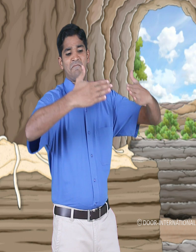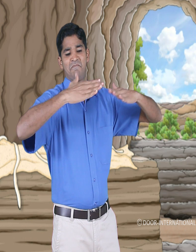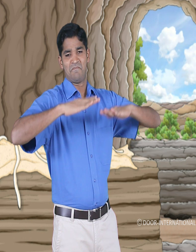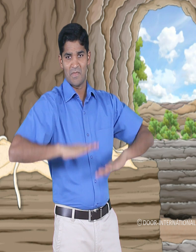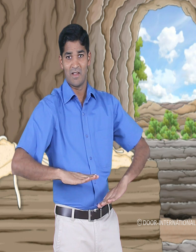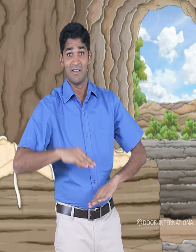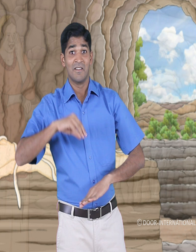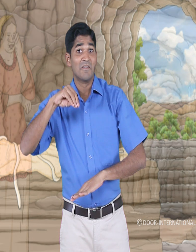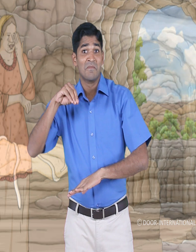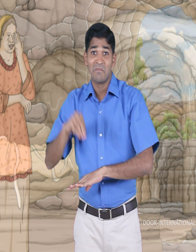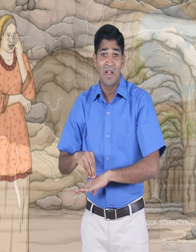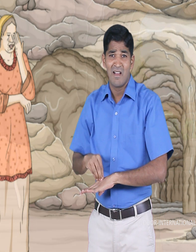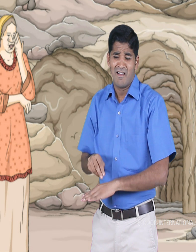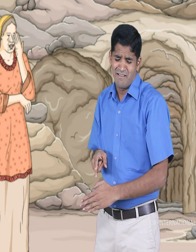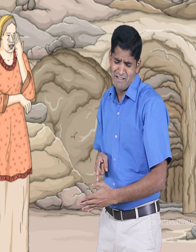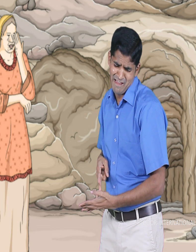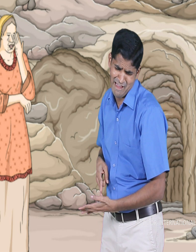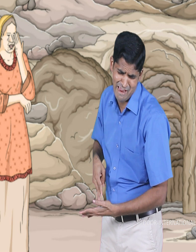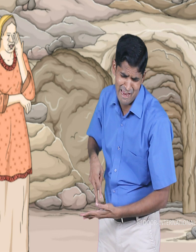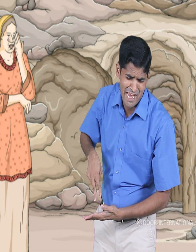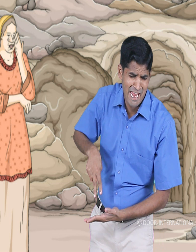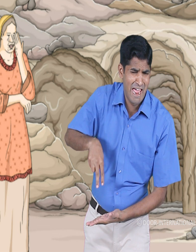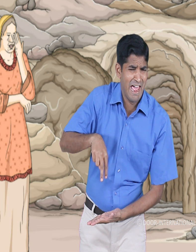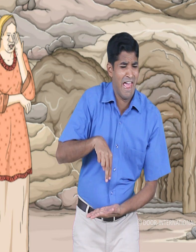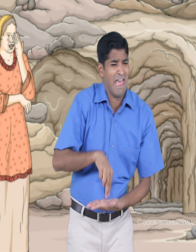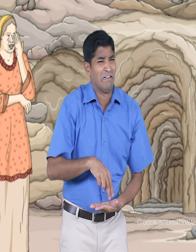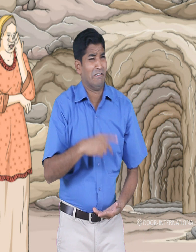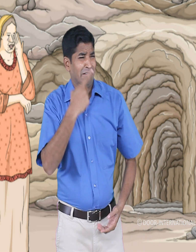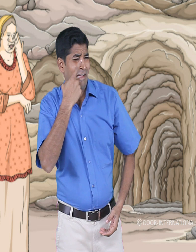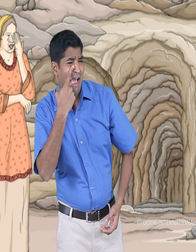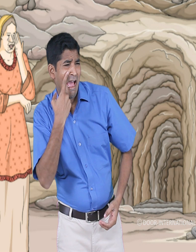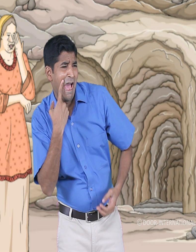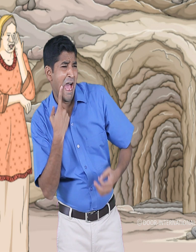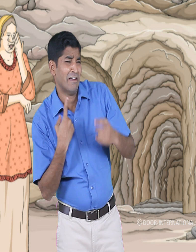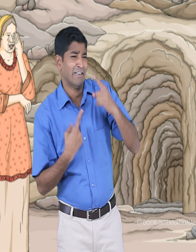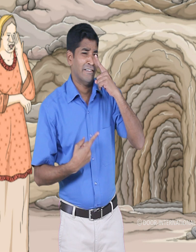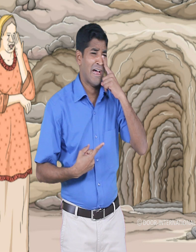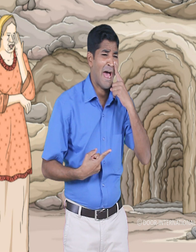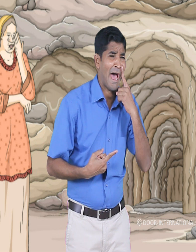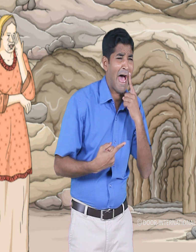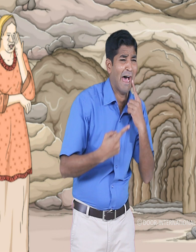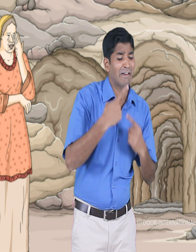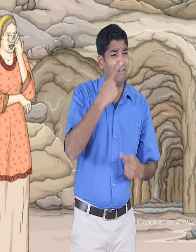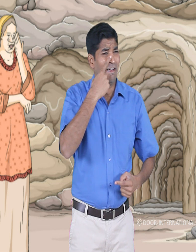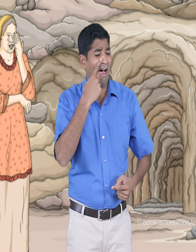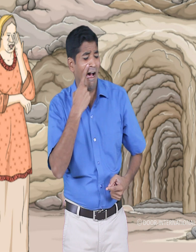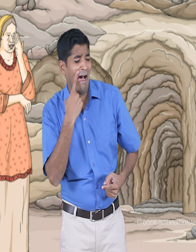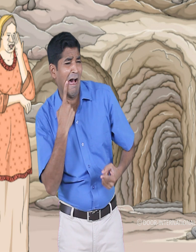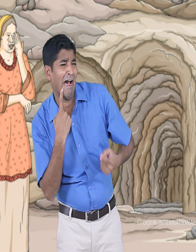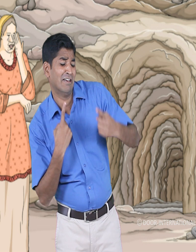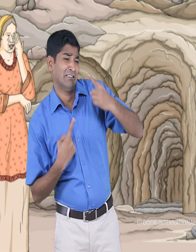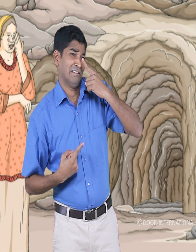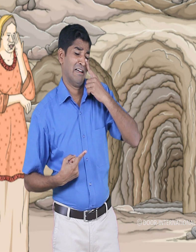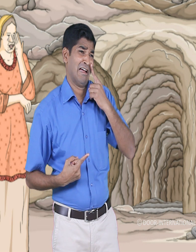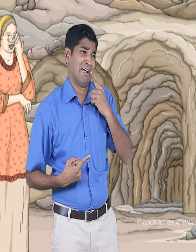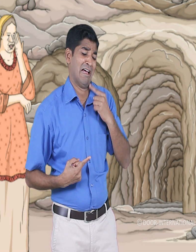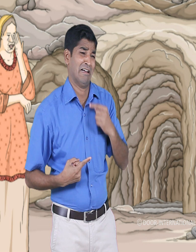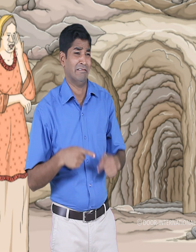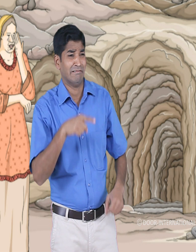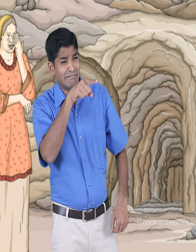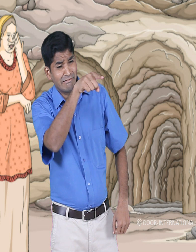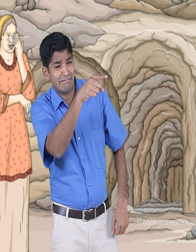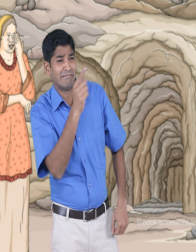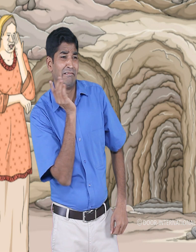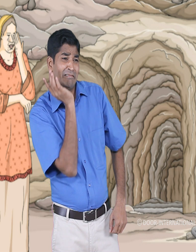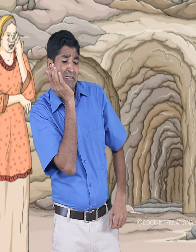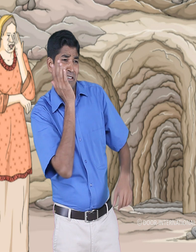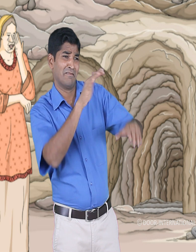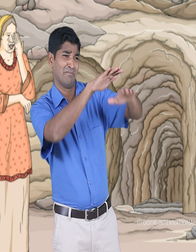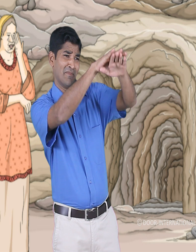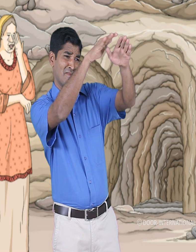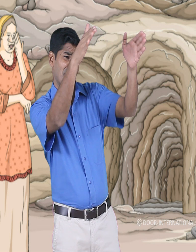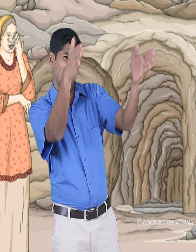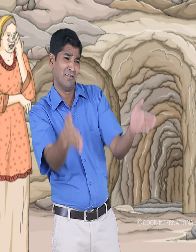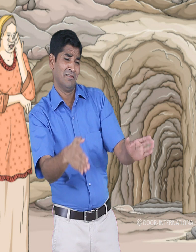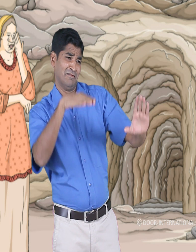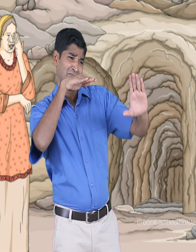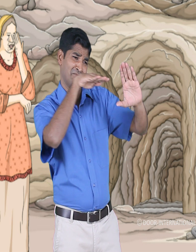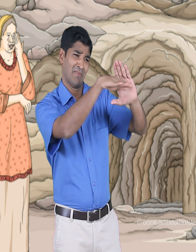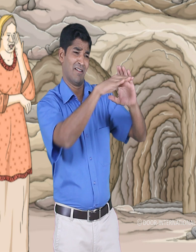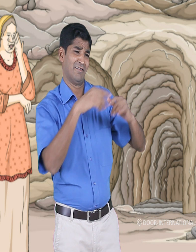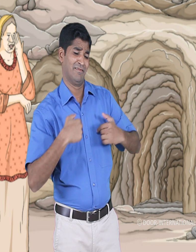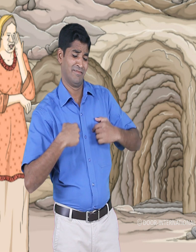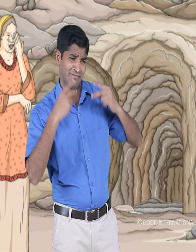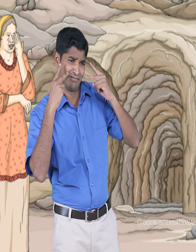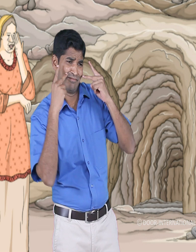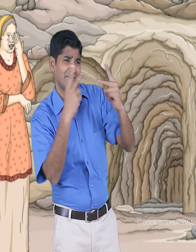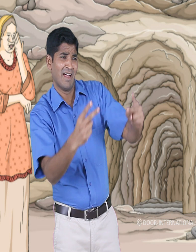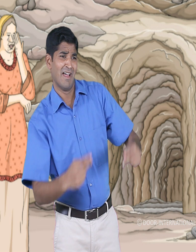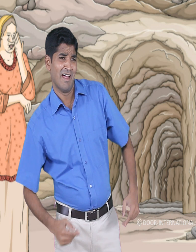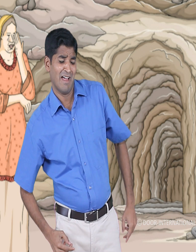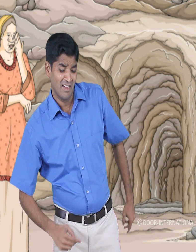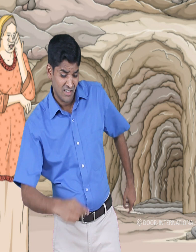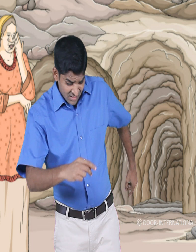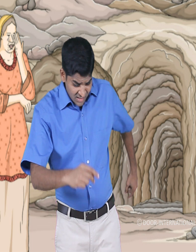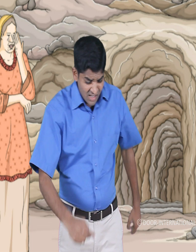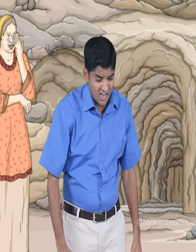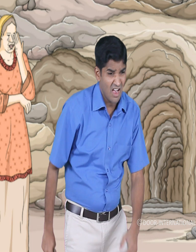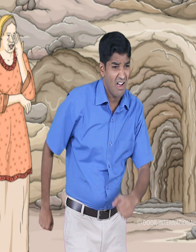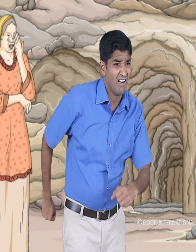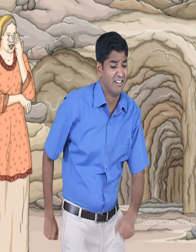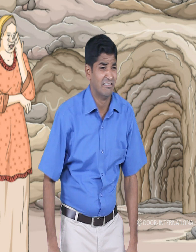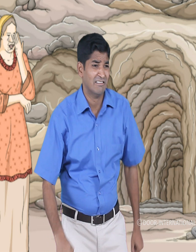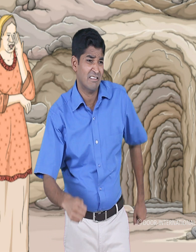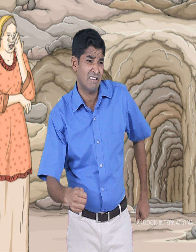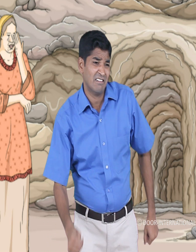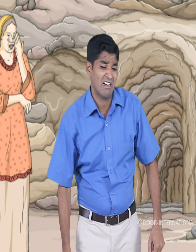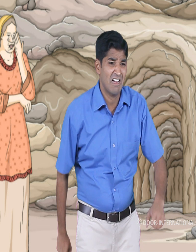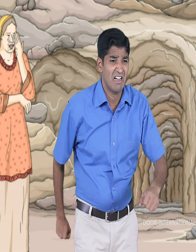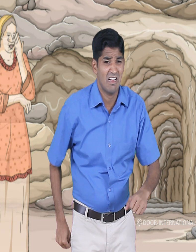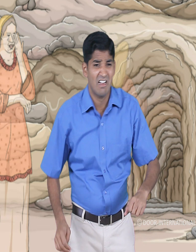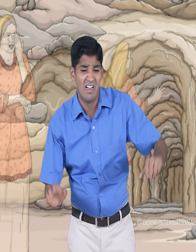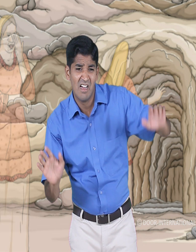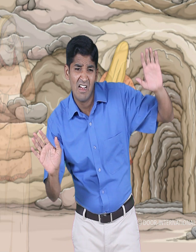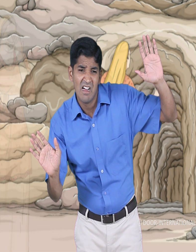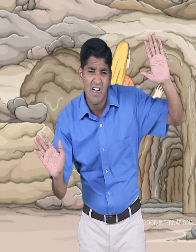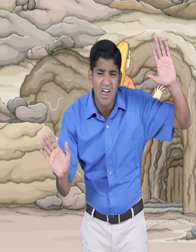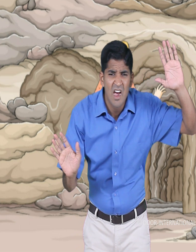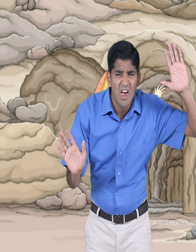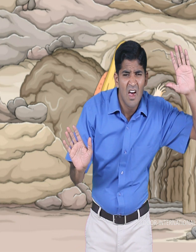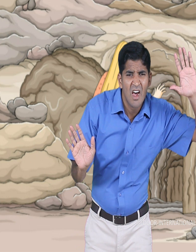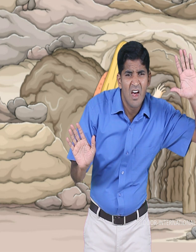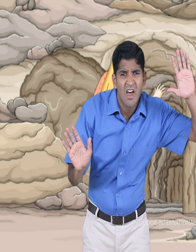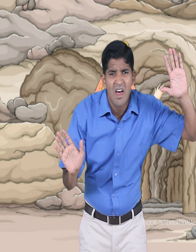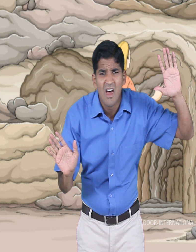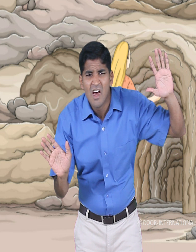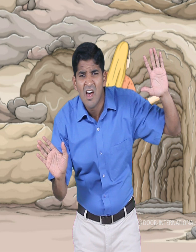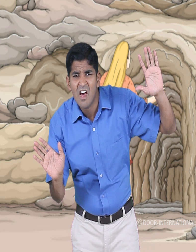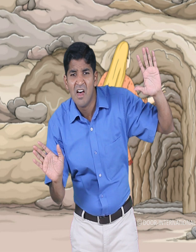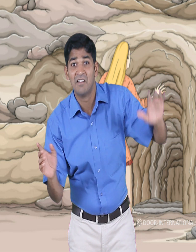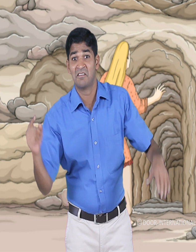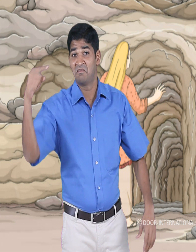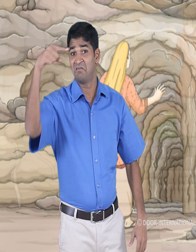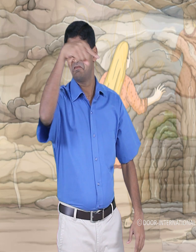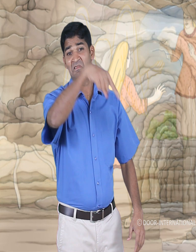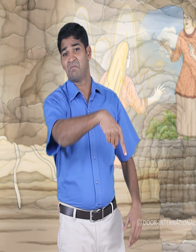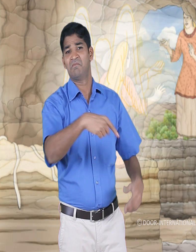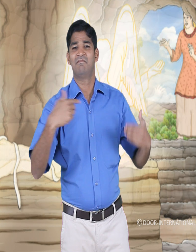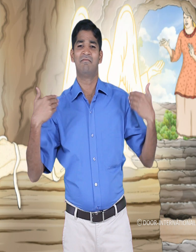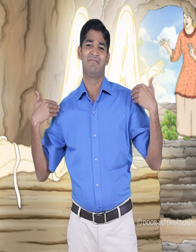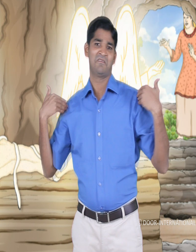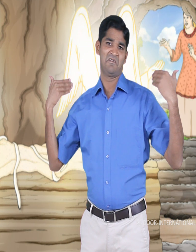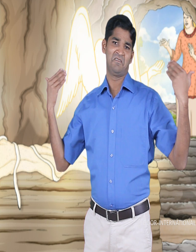But Mary stood outside the tomb weeping.